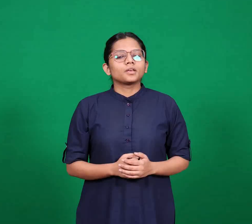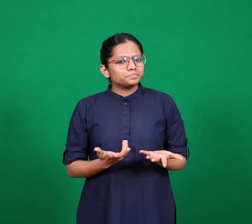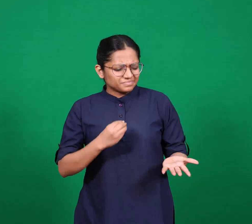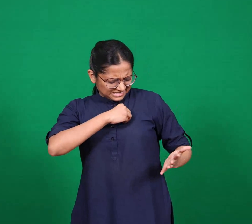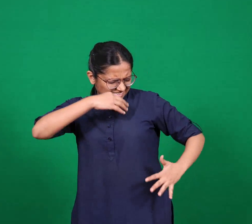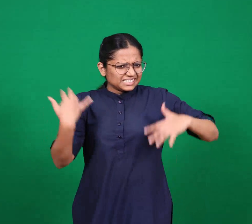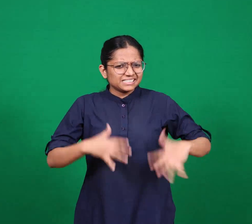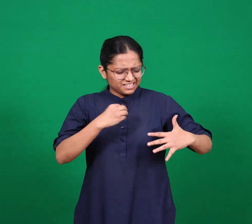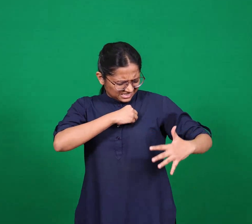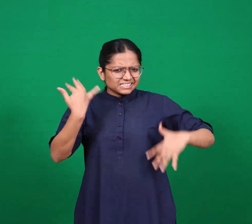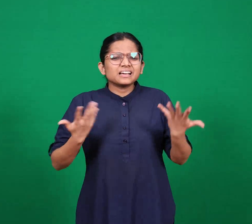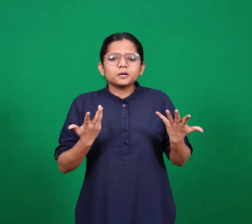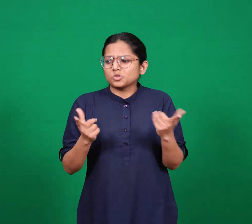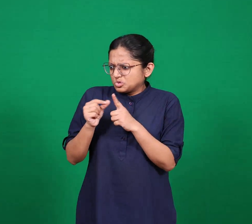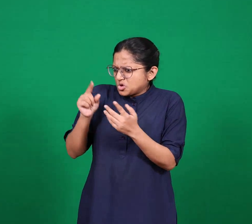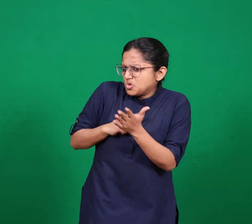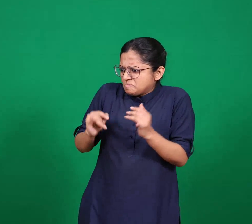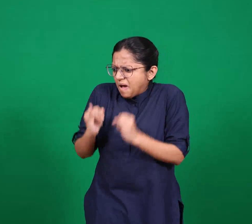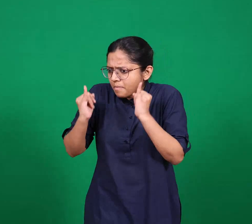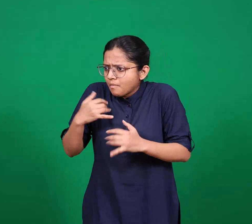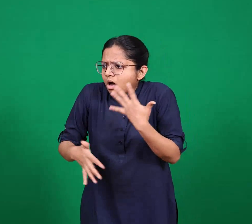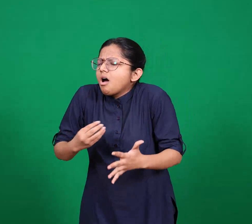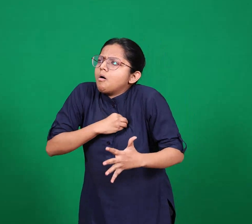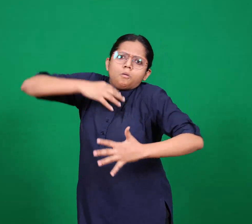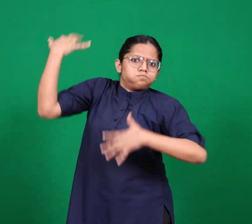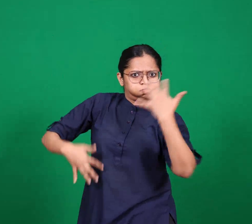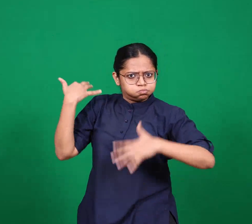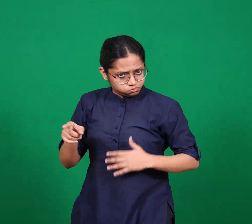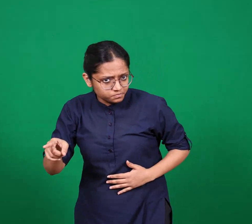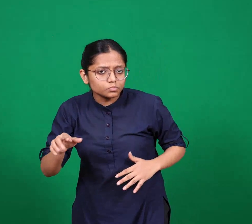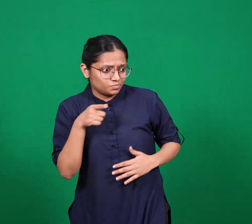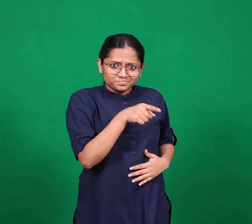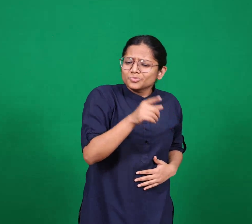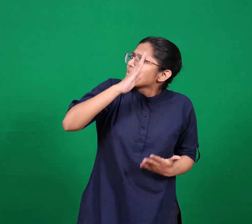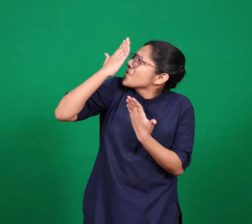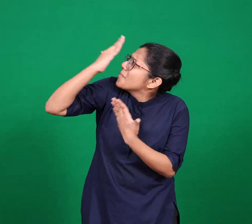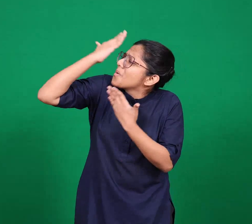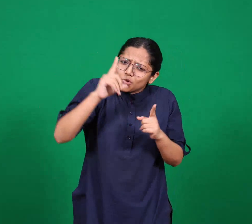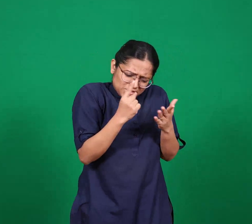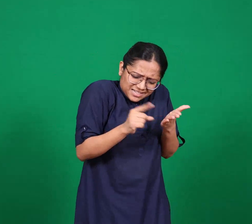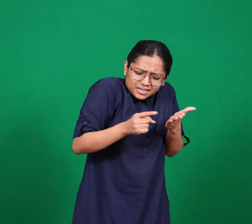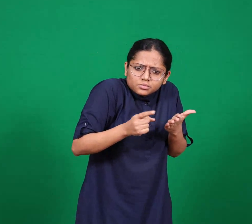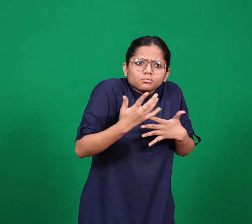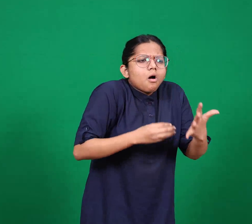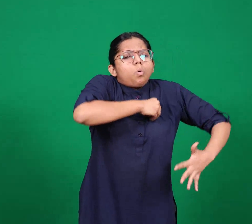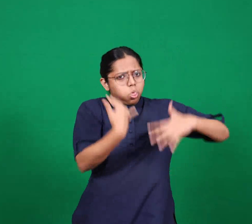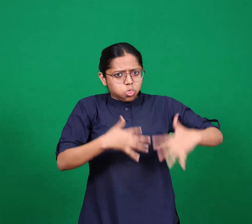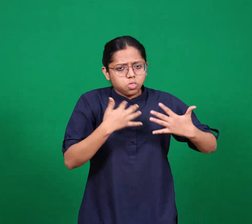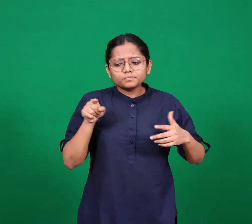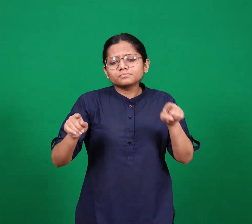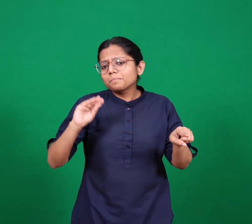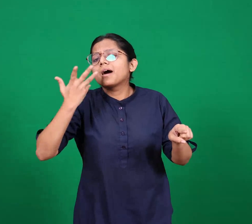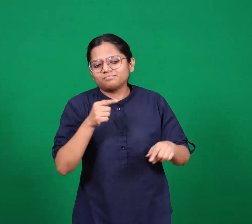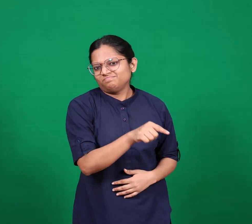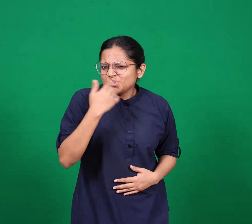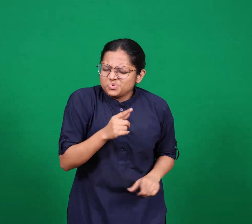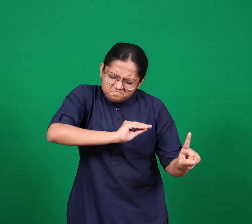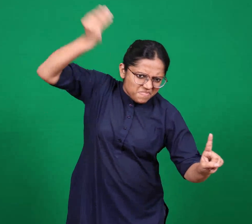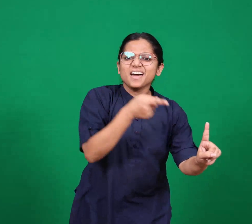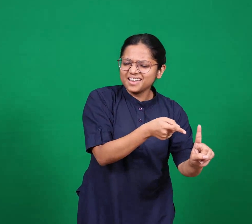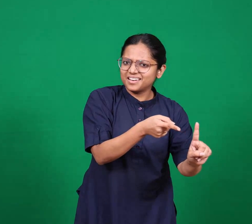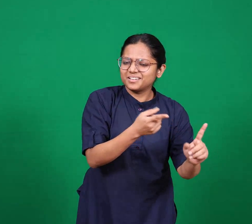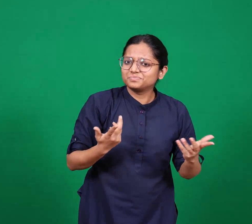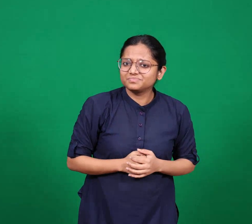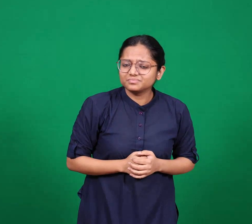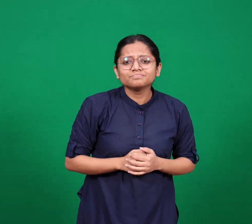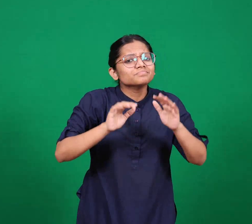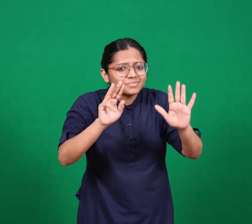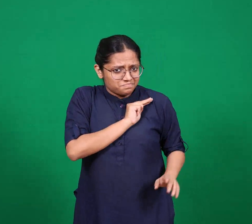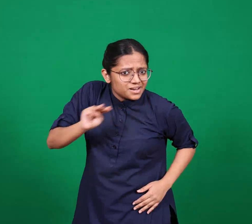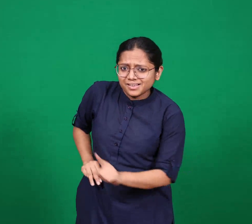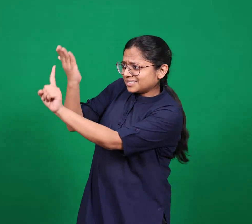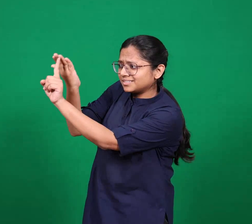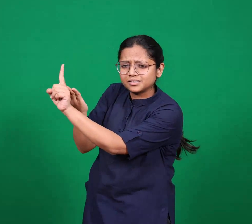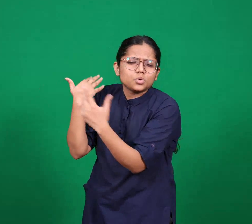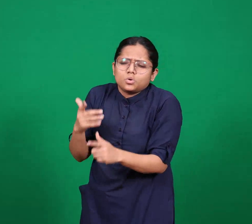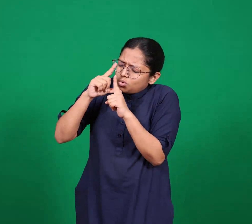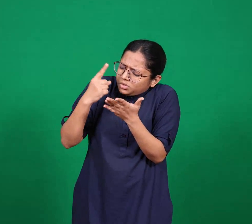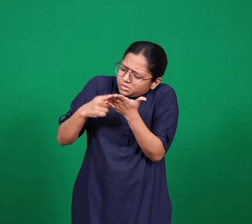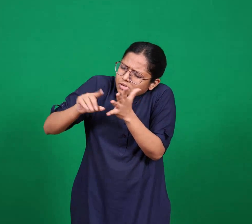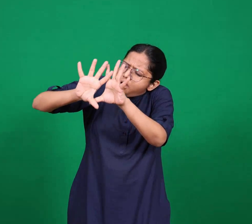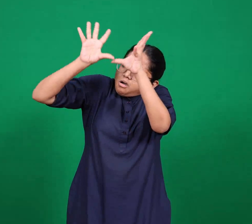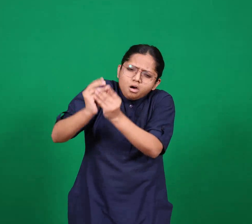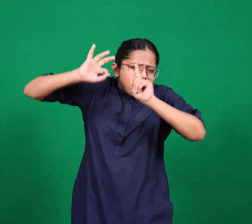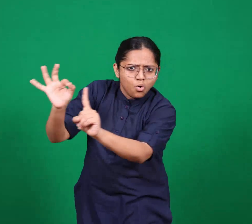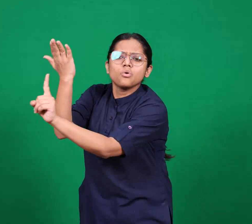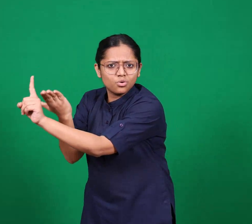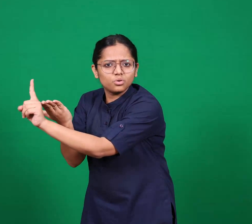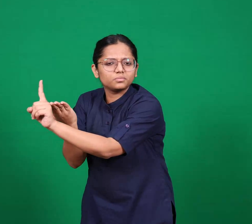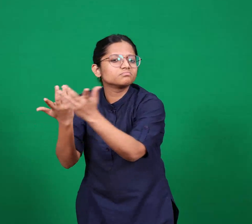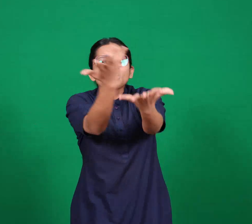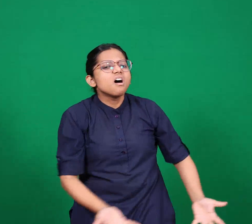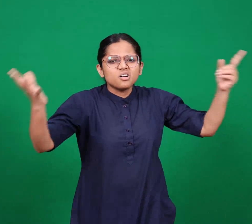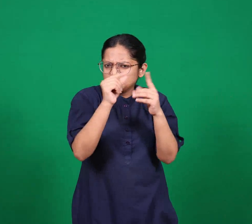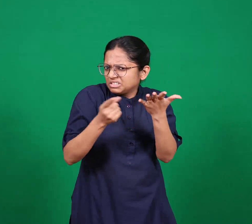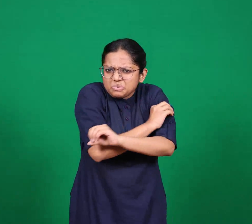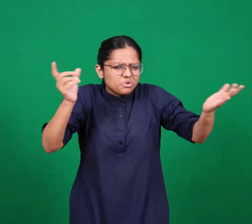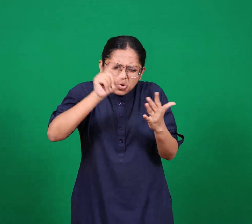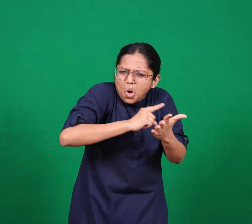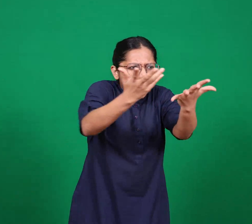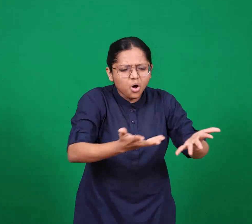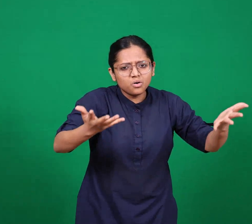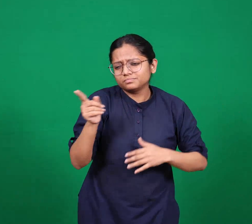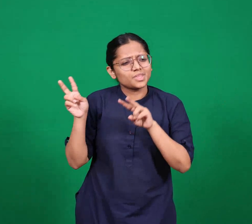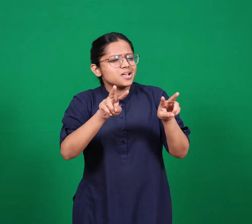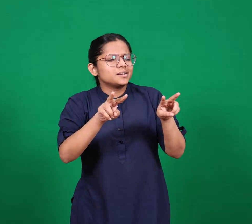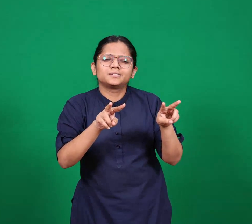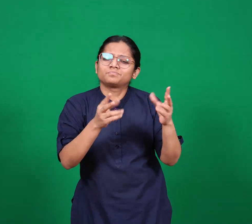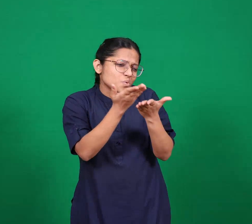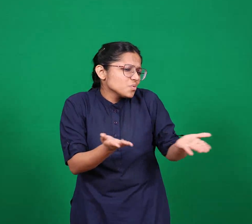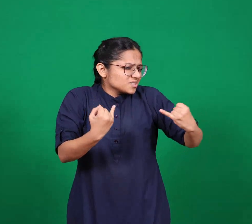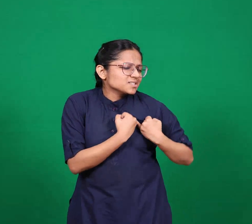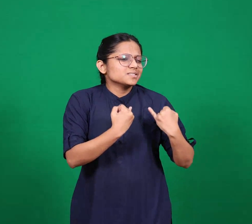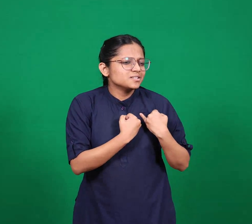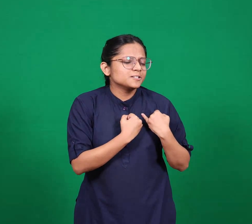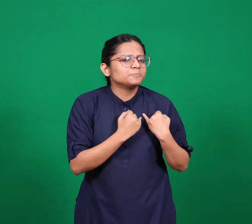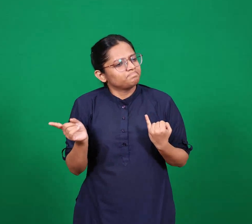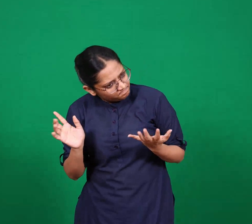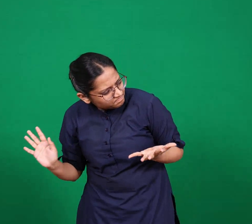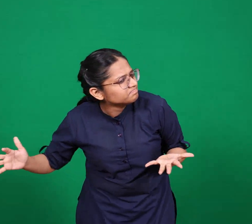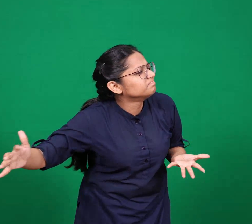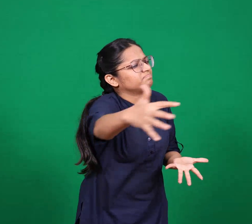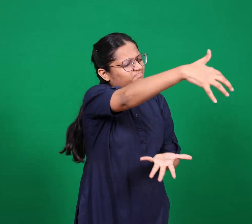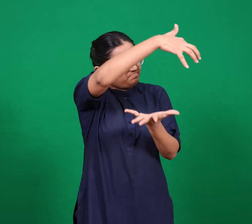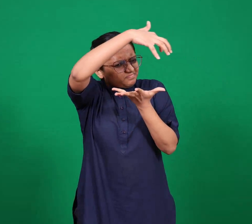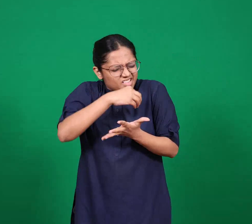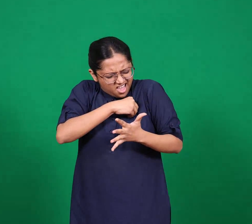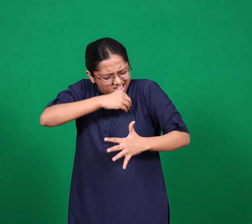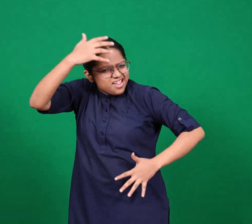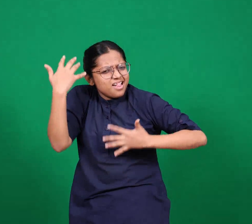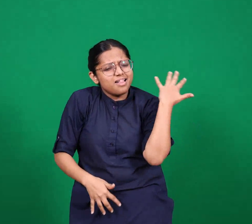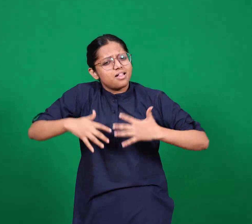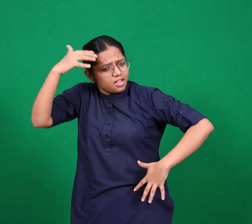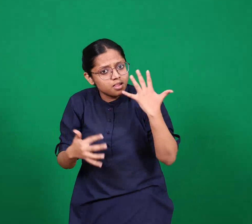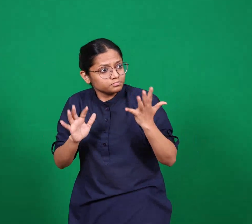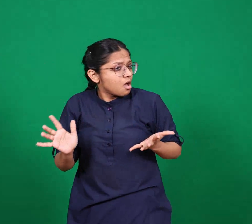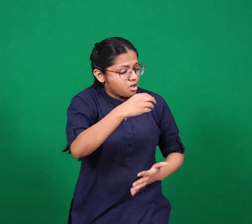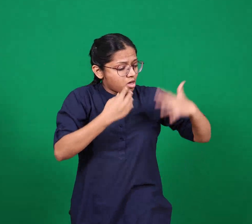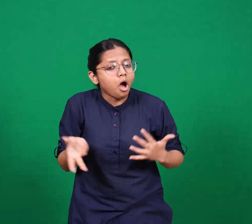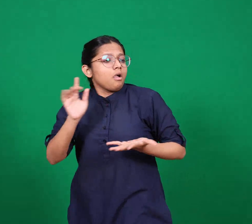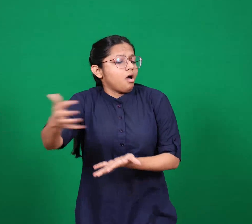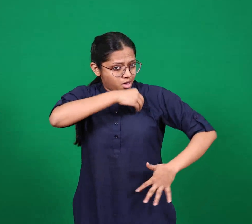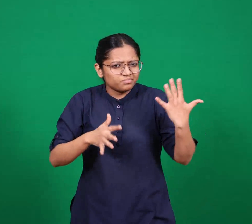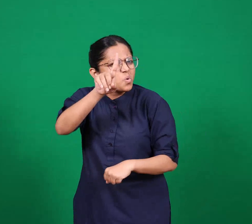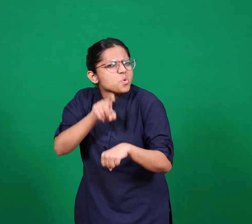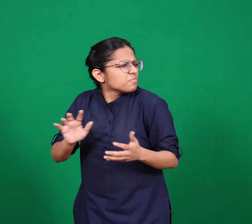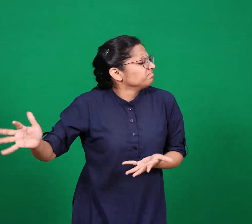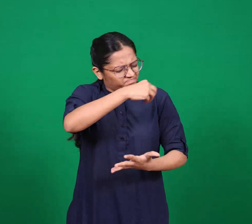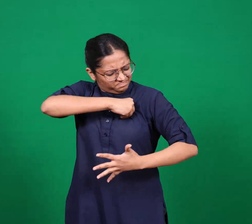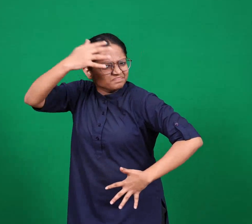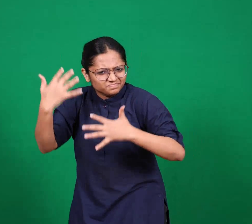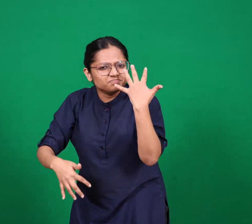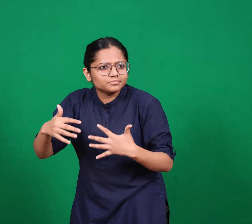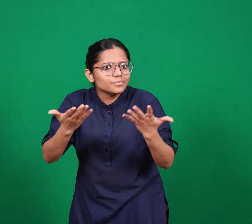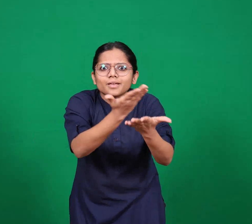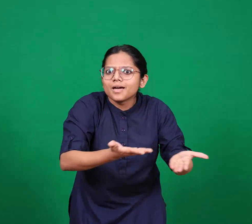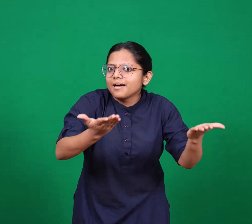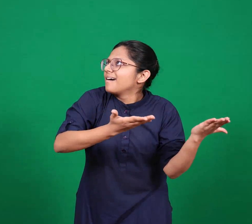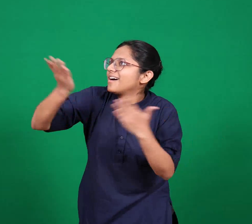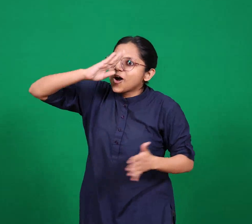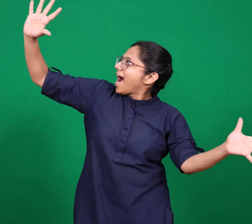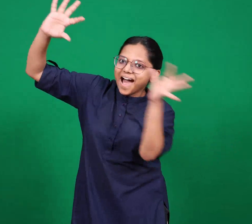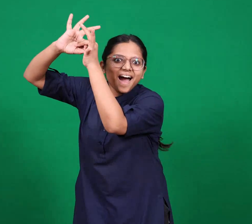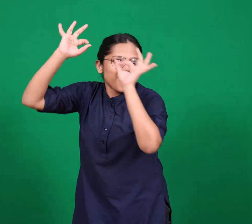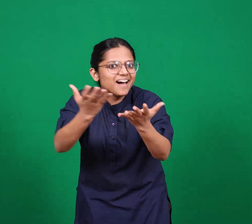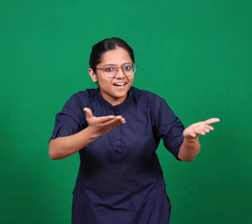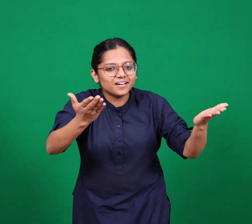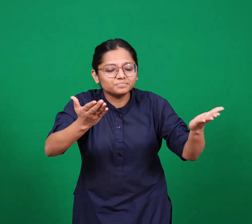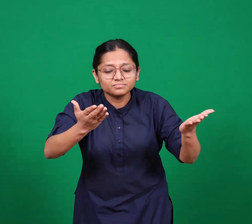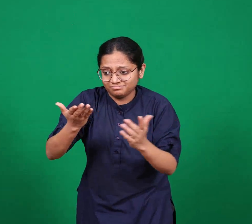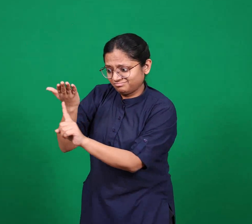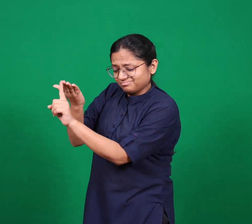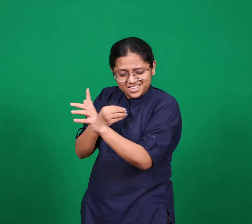For it is better, if it is God's will, to suffer for doing good than for doing evil. For Christ also suffered for sins once for all, the righteous for the unrighteous, to bring you to God.